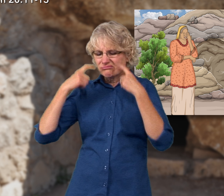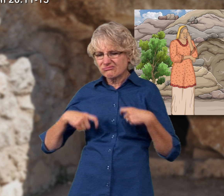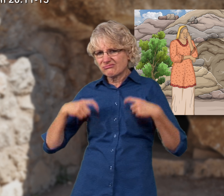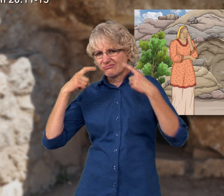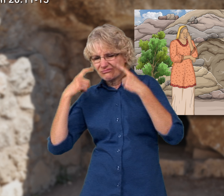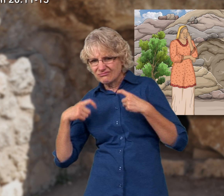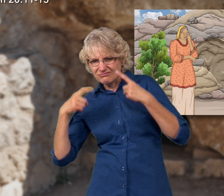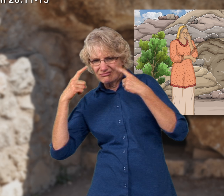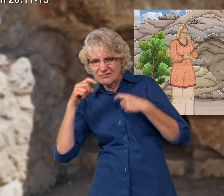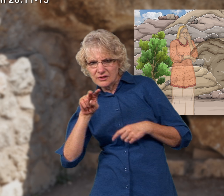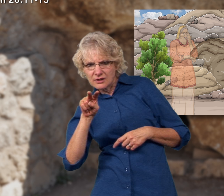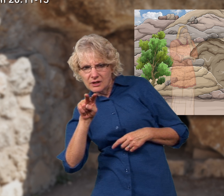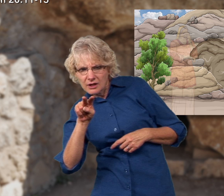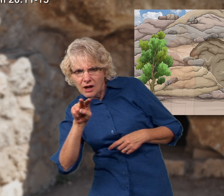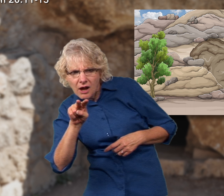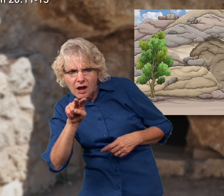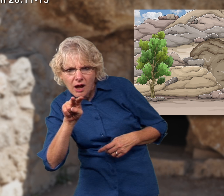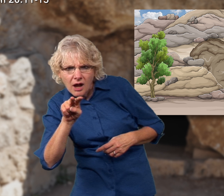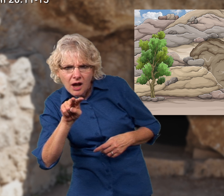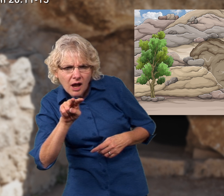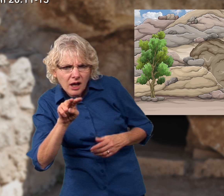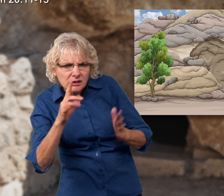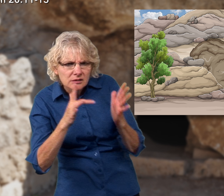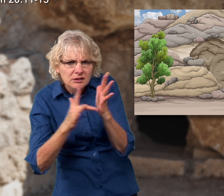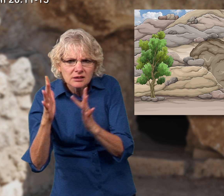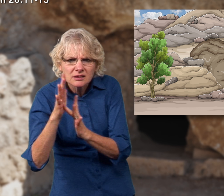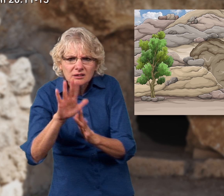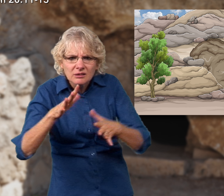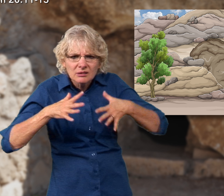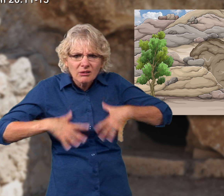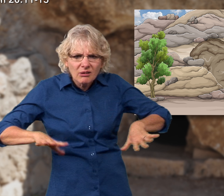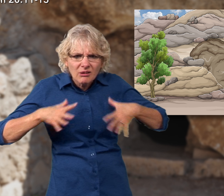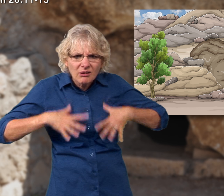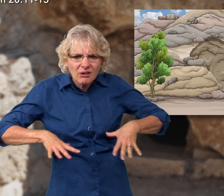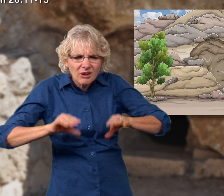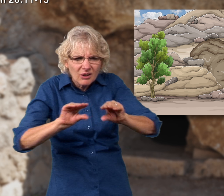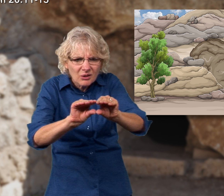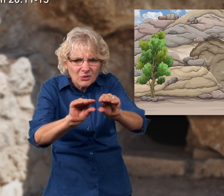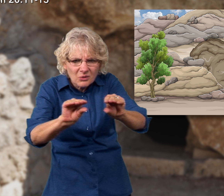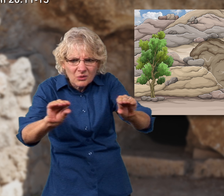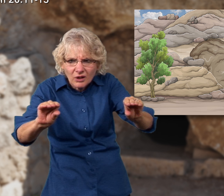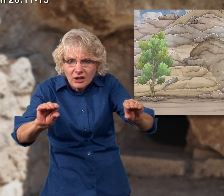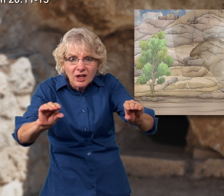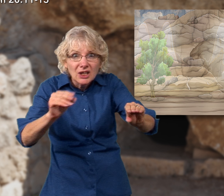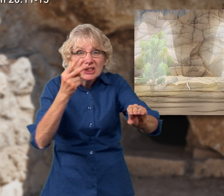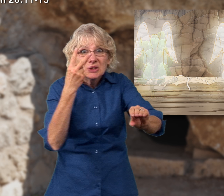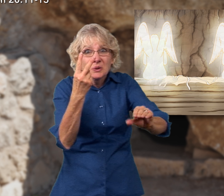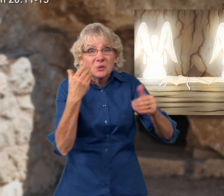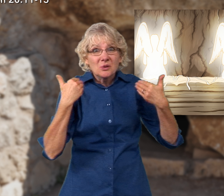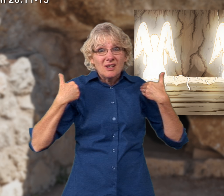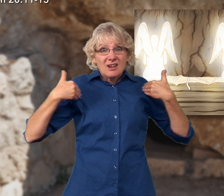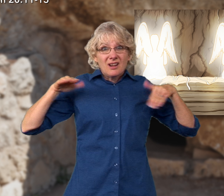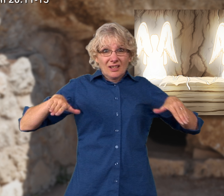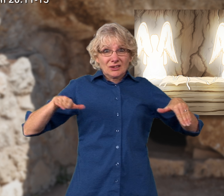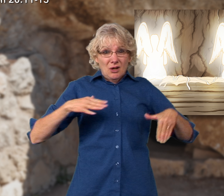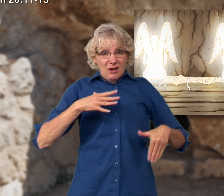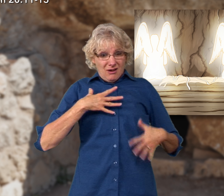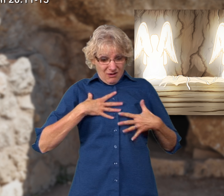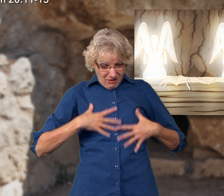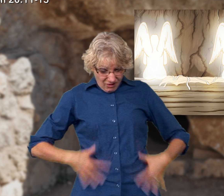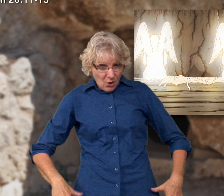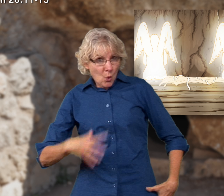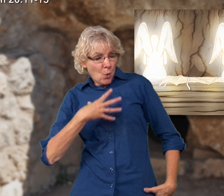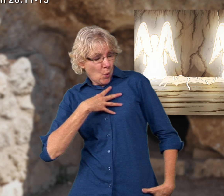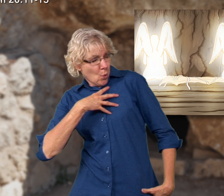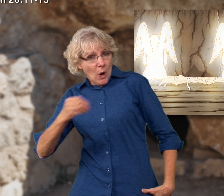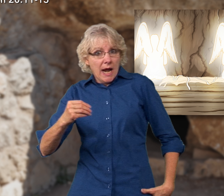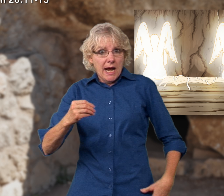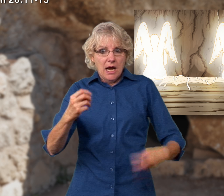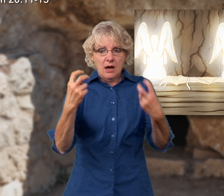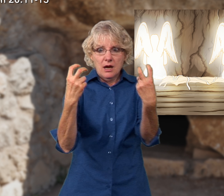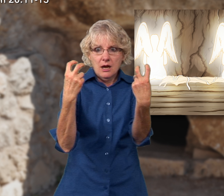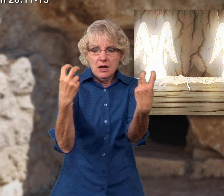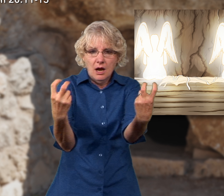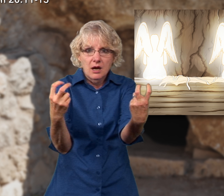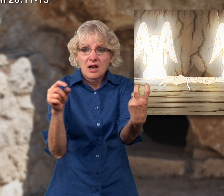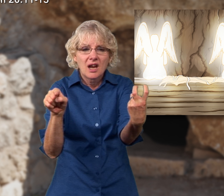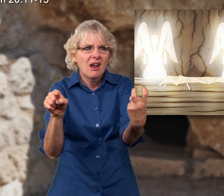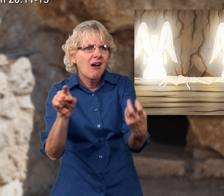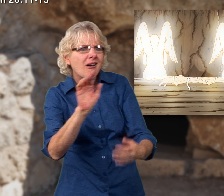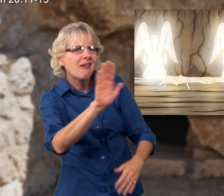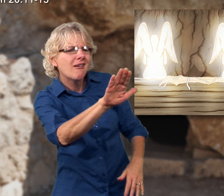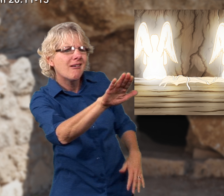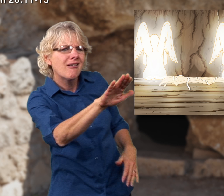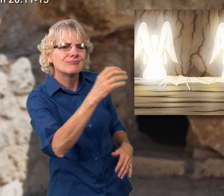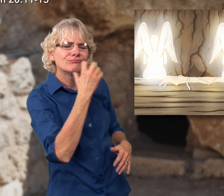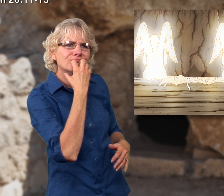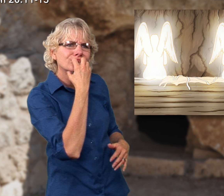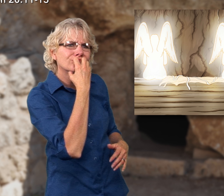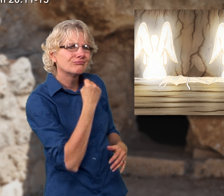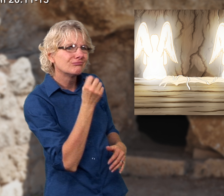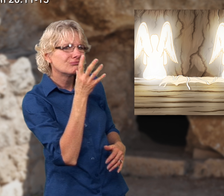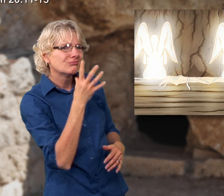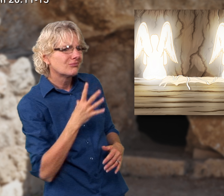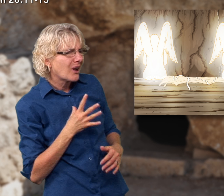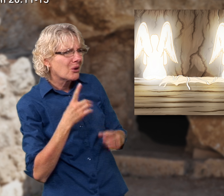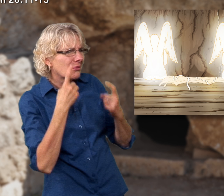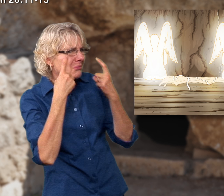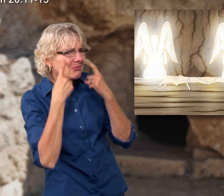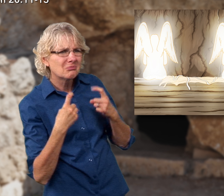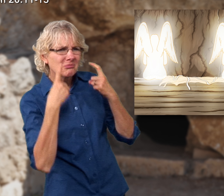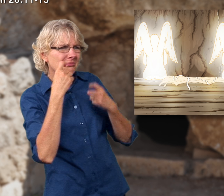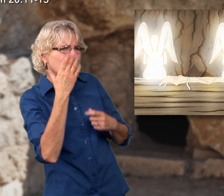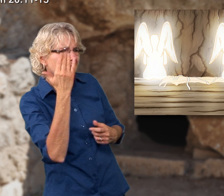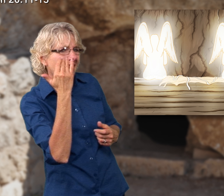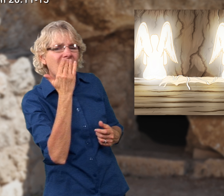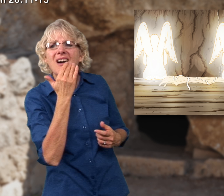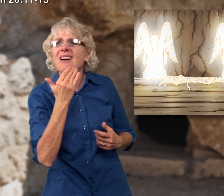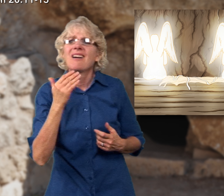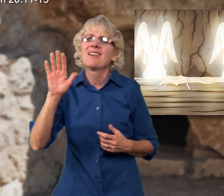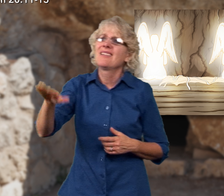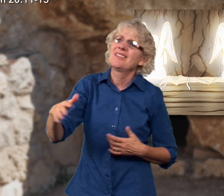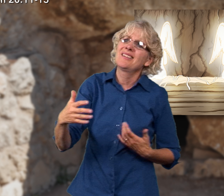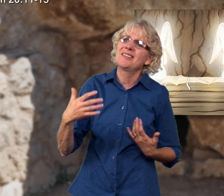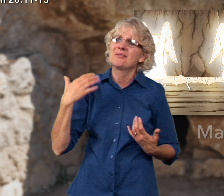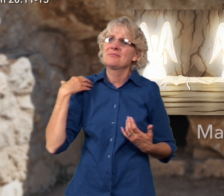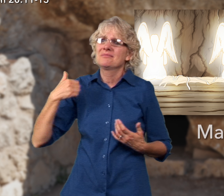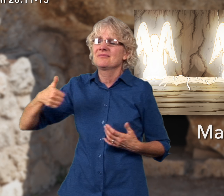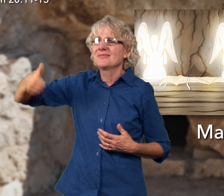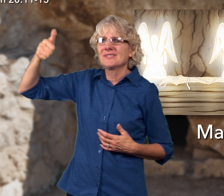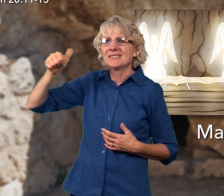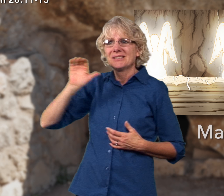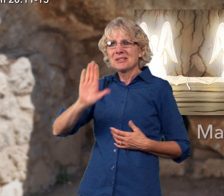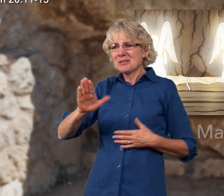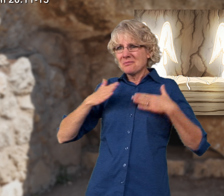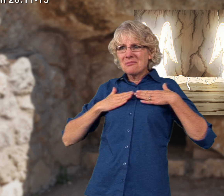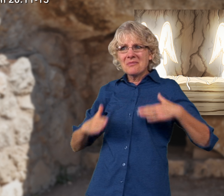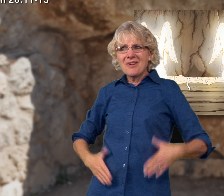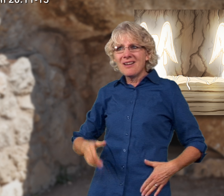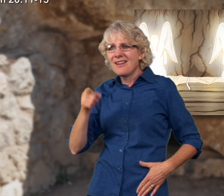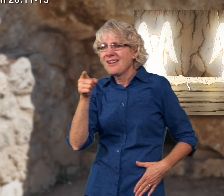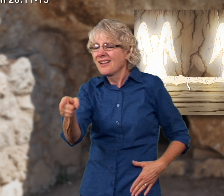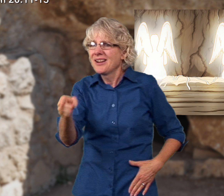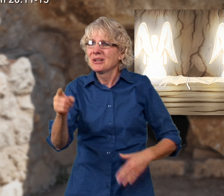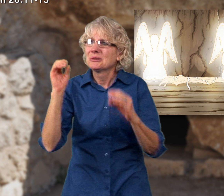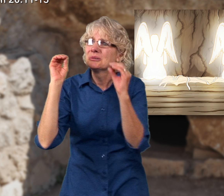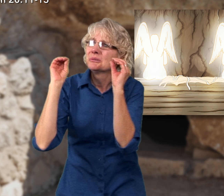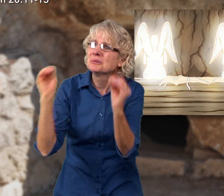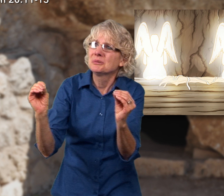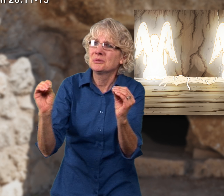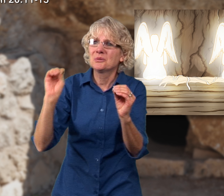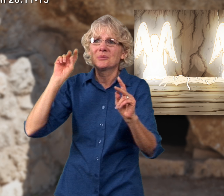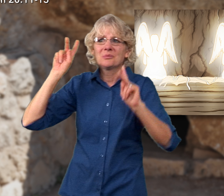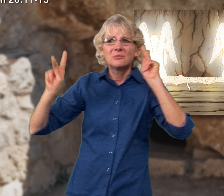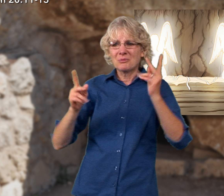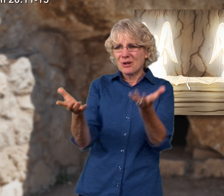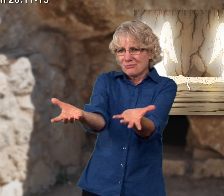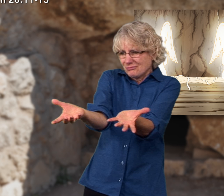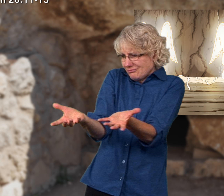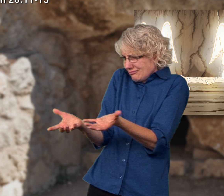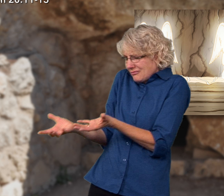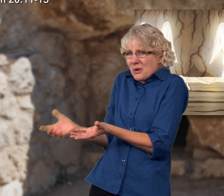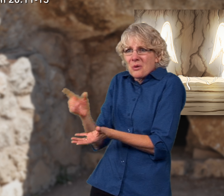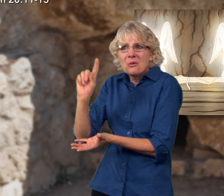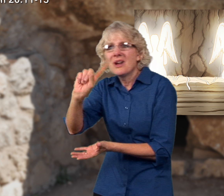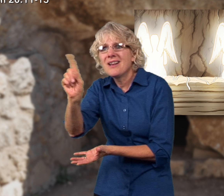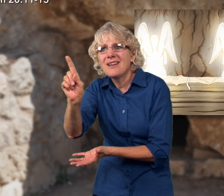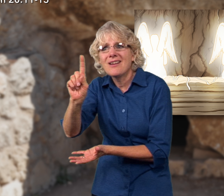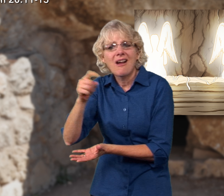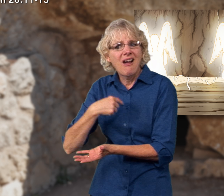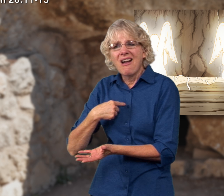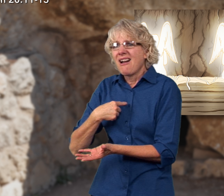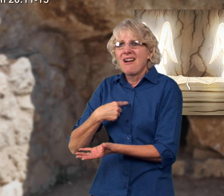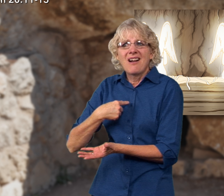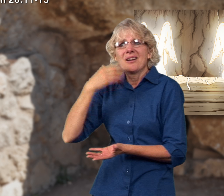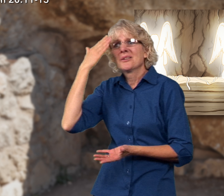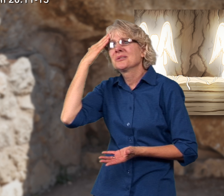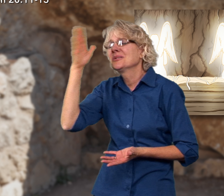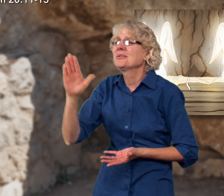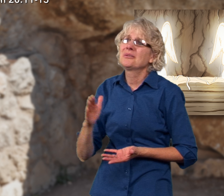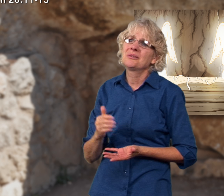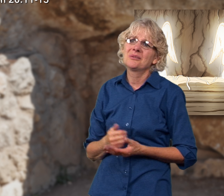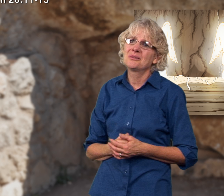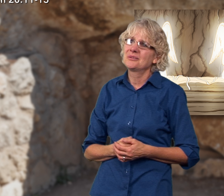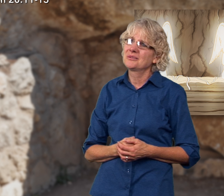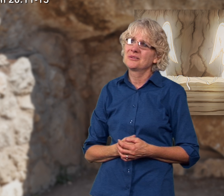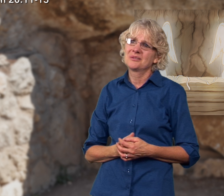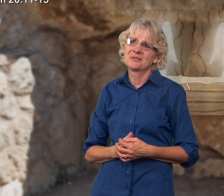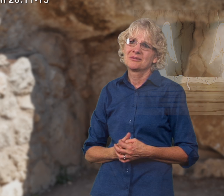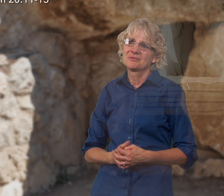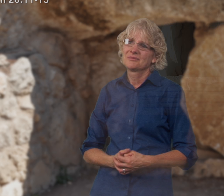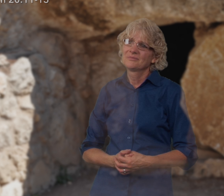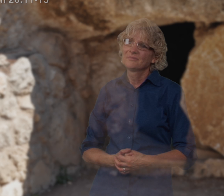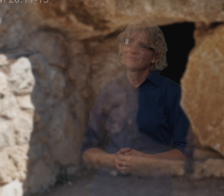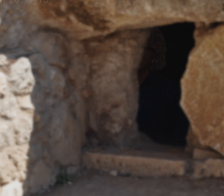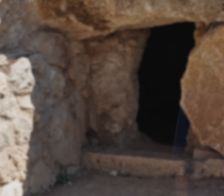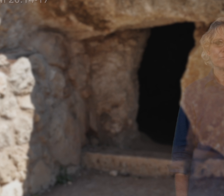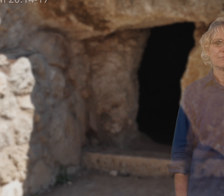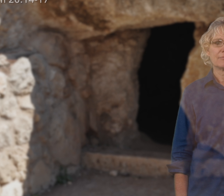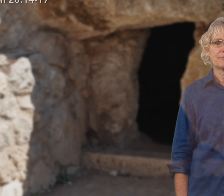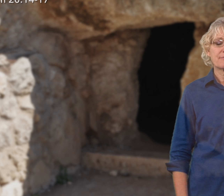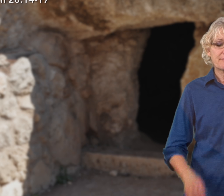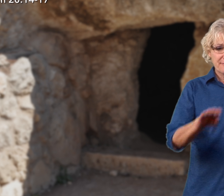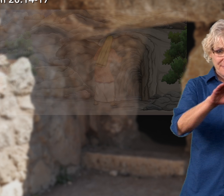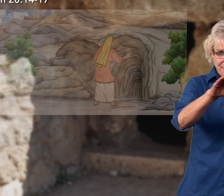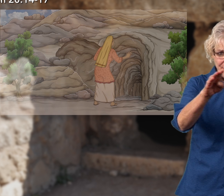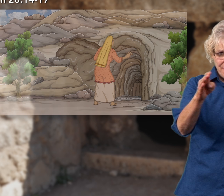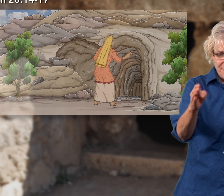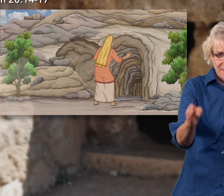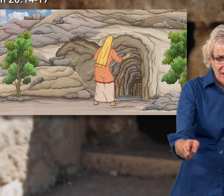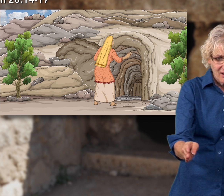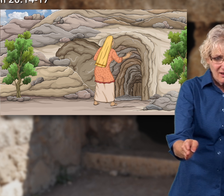And as she wept, she bent down to look into the tomb, and she saw two angels in white sitting where the body of Jesus had lain, one at the head and the other at the feet. “Woman, why are you weeping?” they asked. “Because they have taken my Lord away,” she said, “and I do not know where they have put Him.”